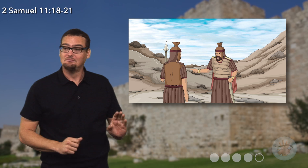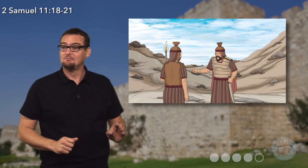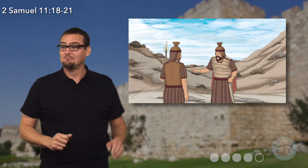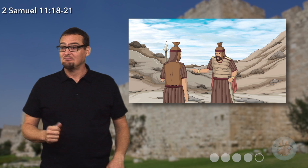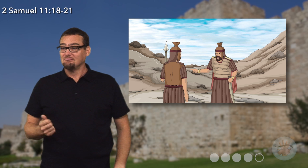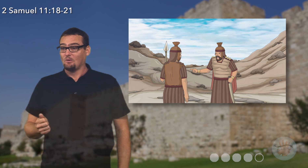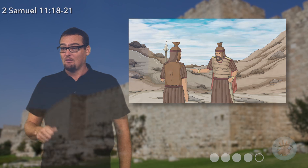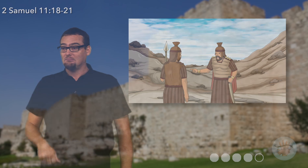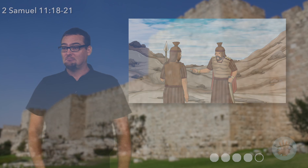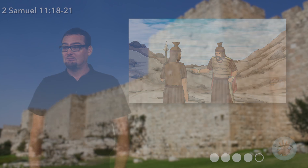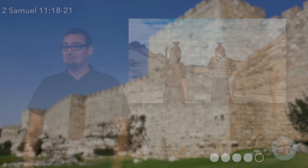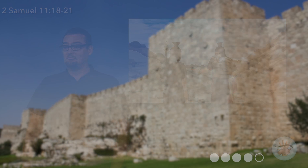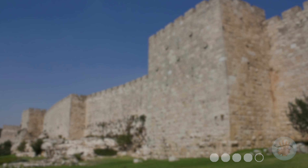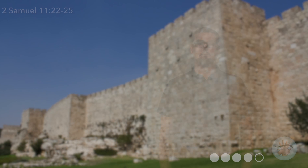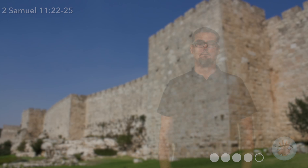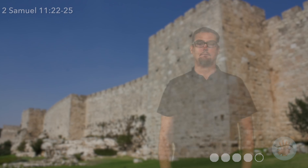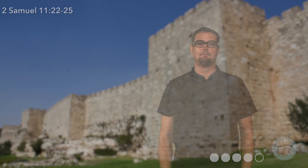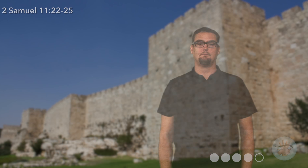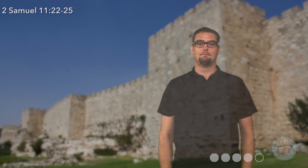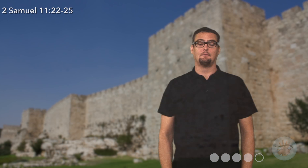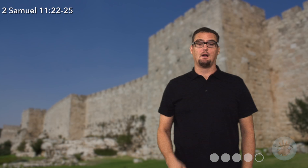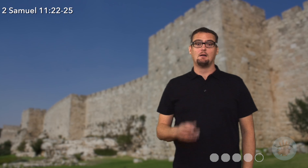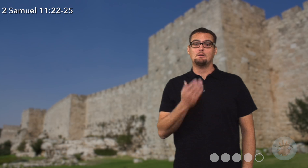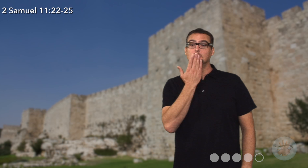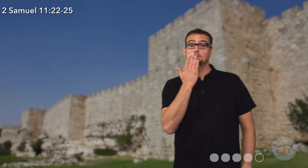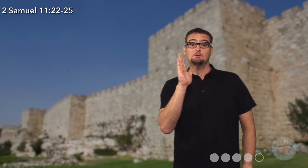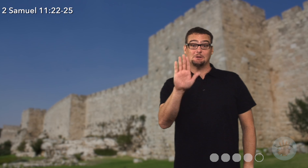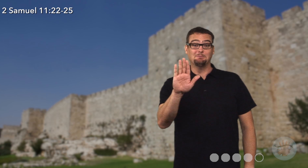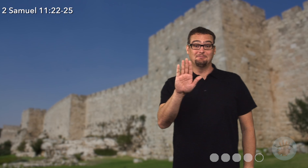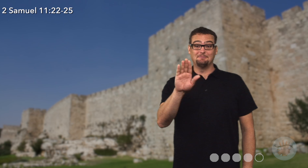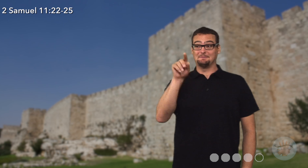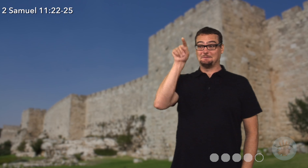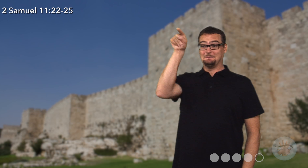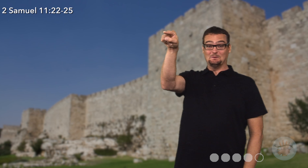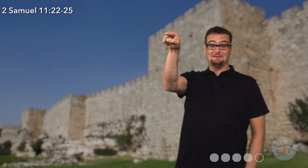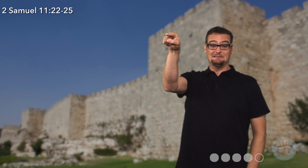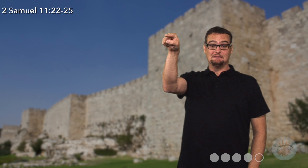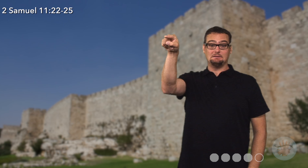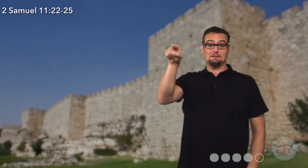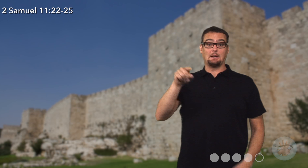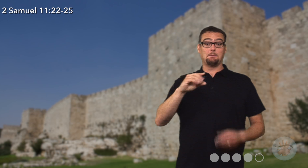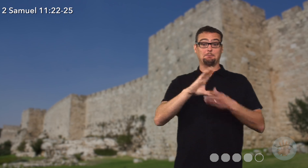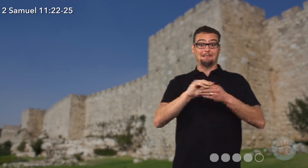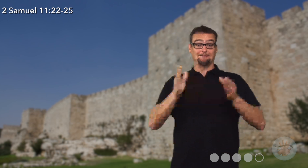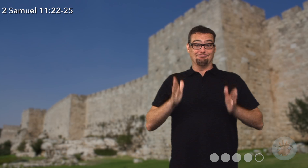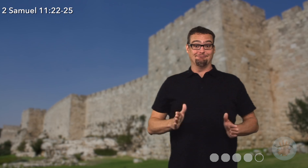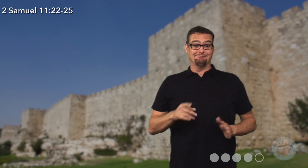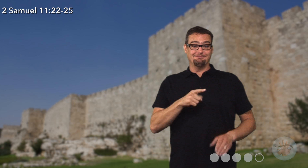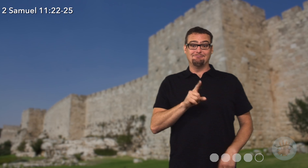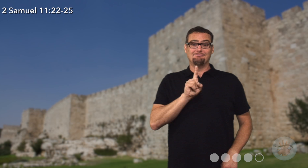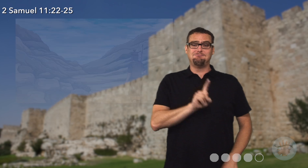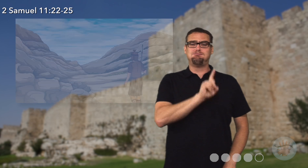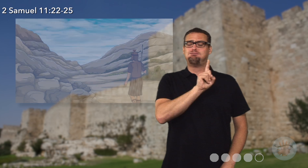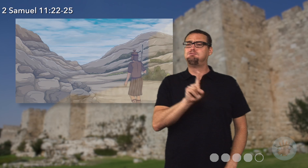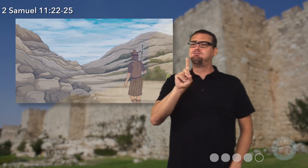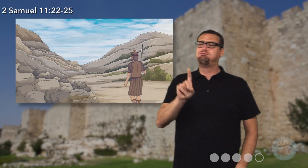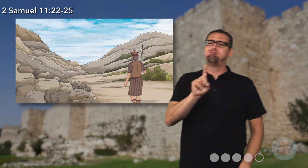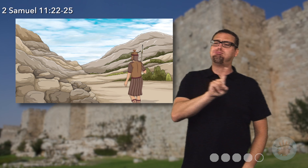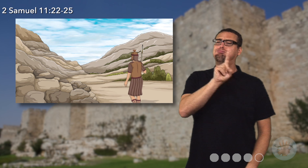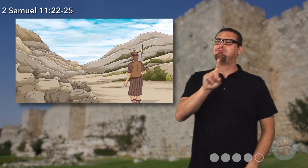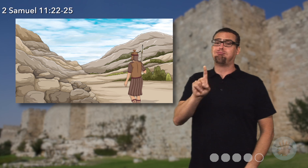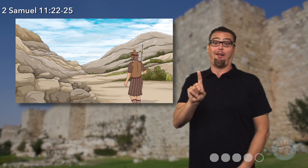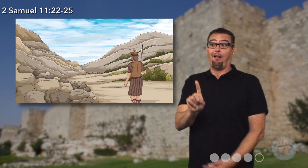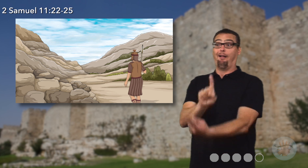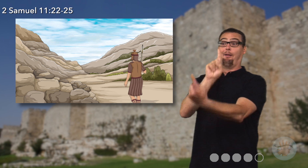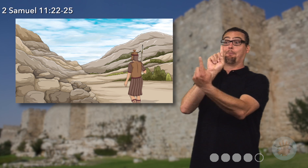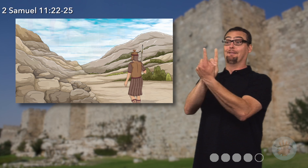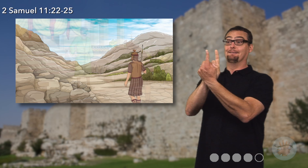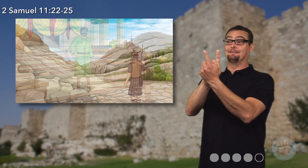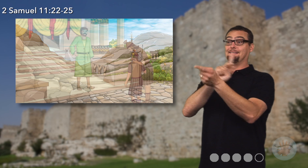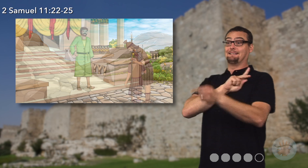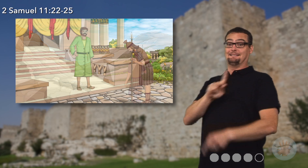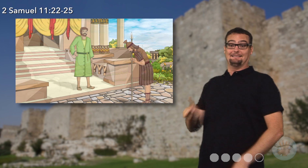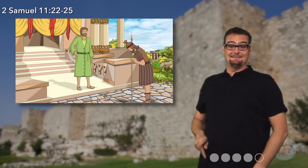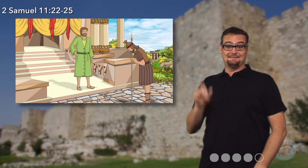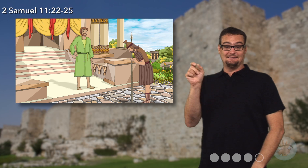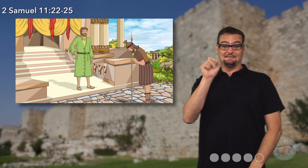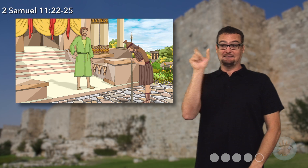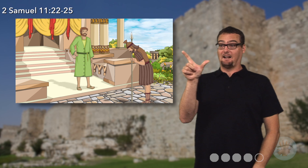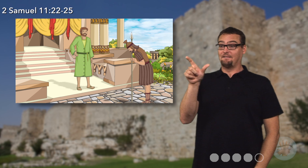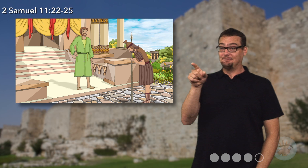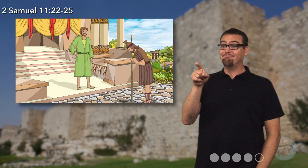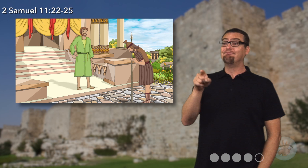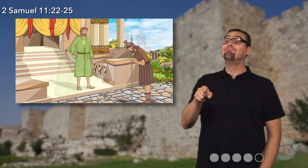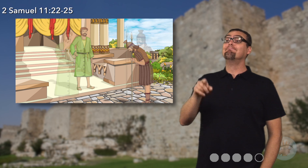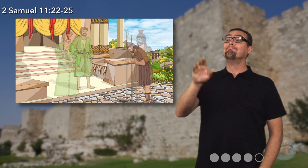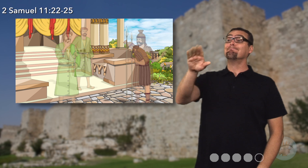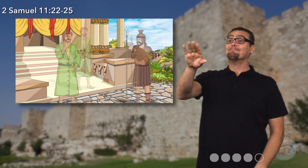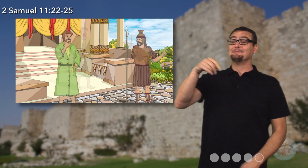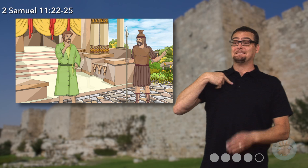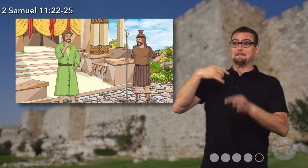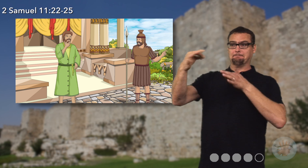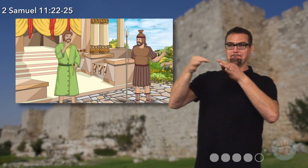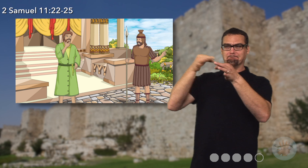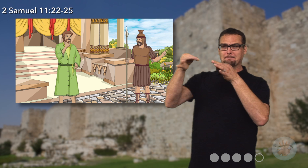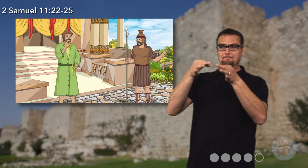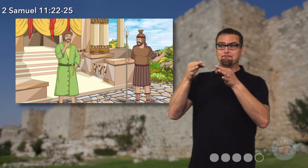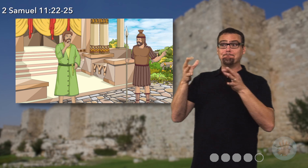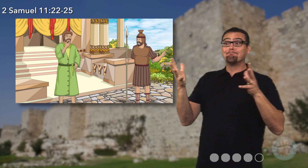So the messenger set out and reported to David all that Joab had sent him to say.